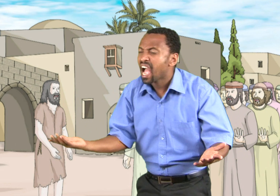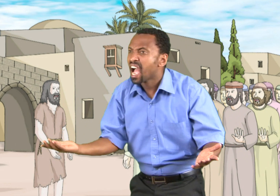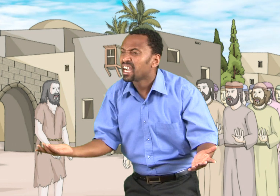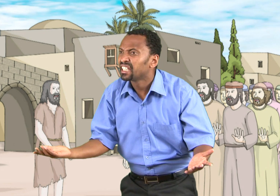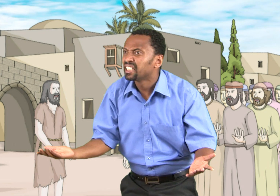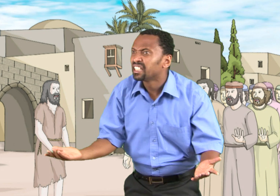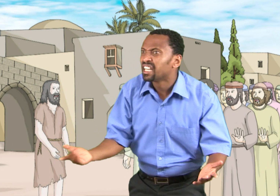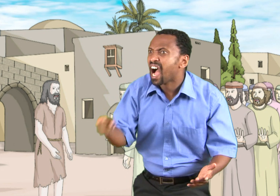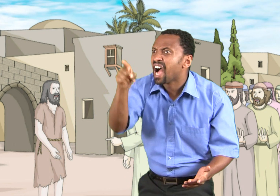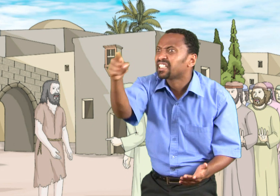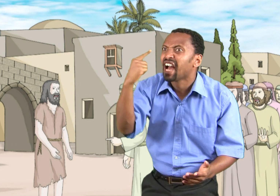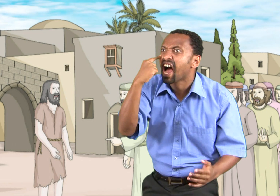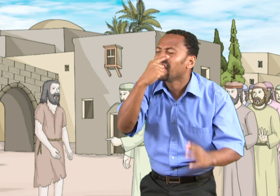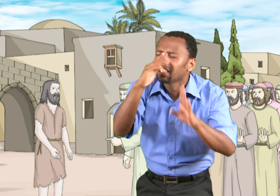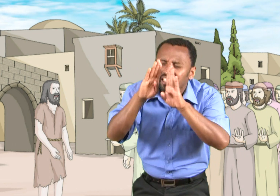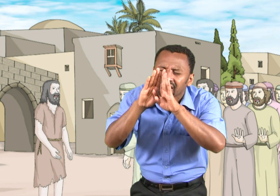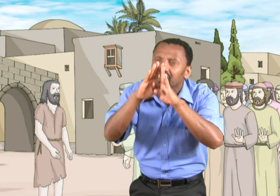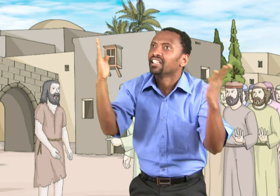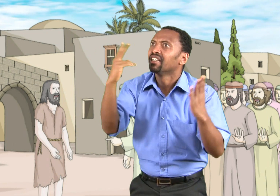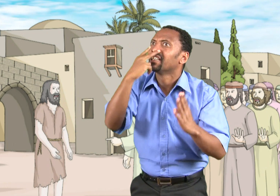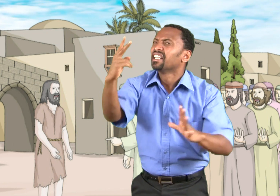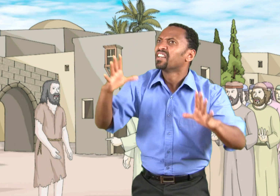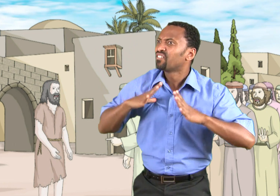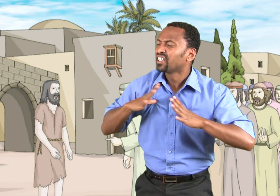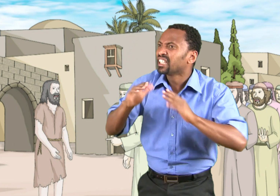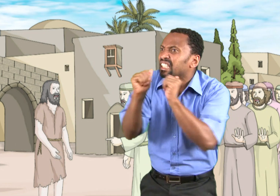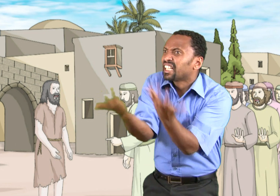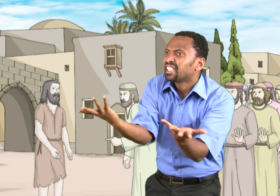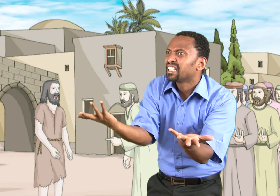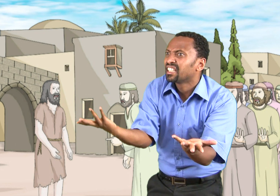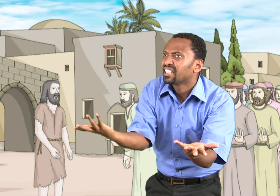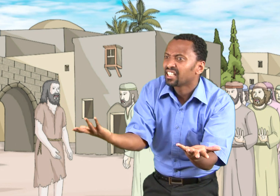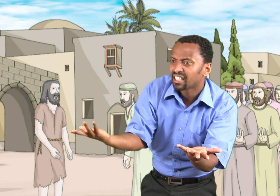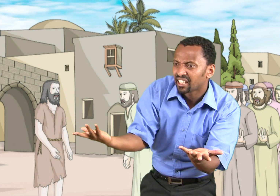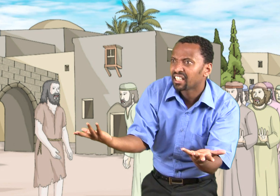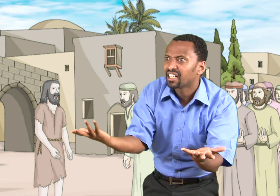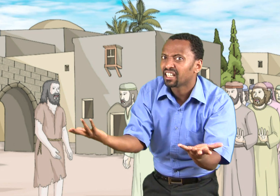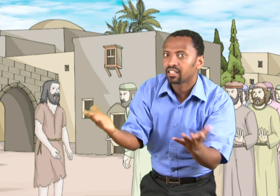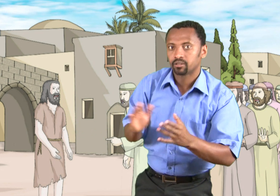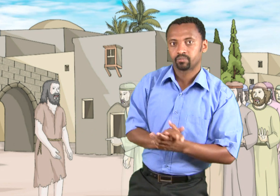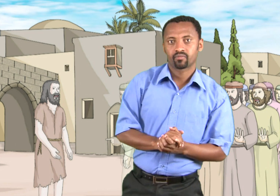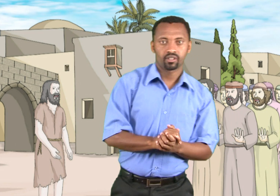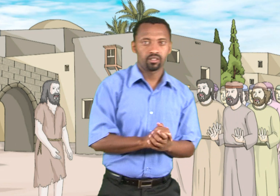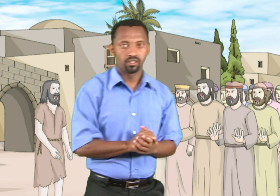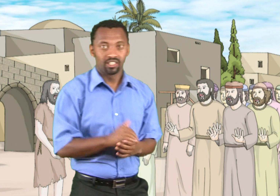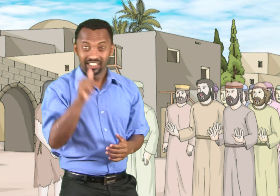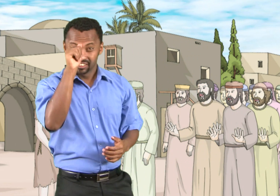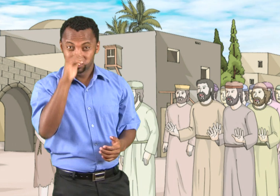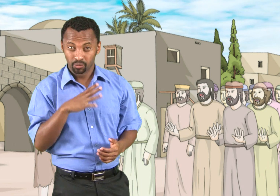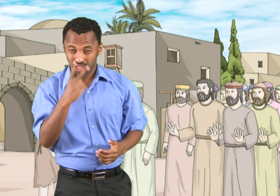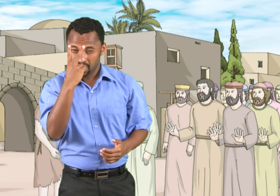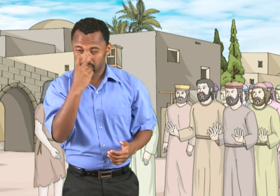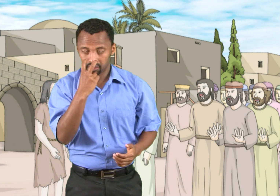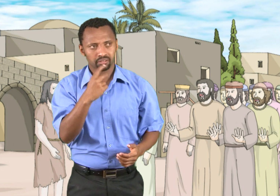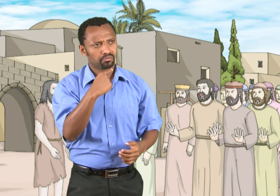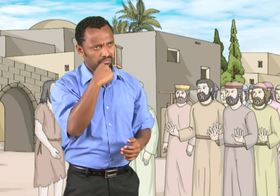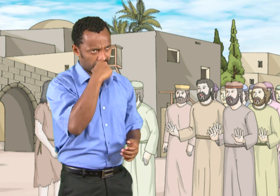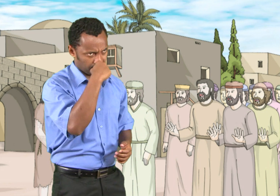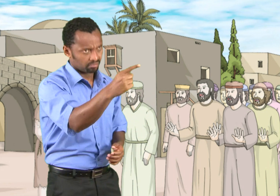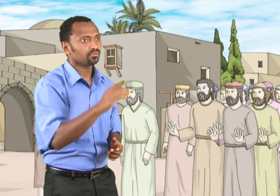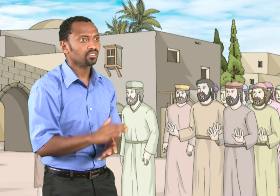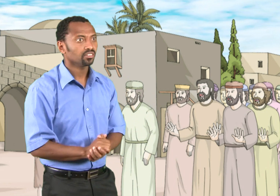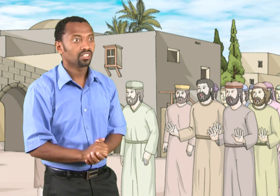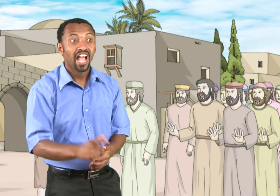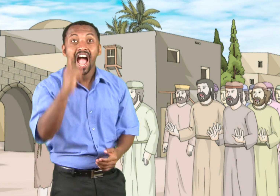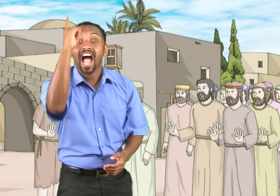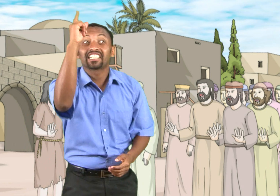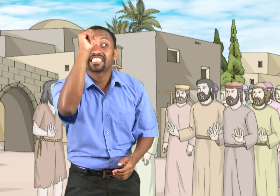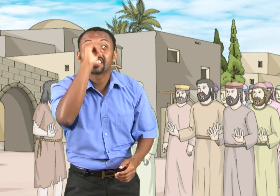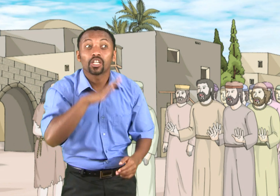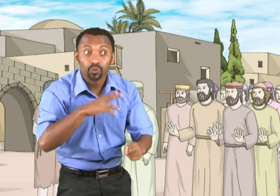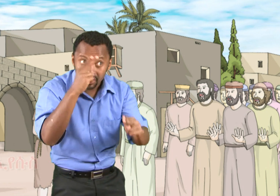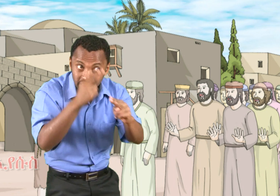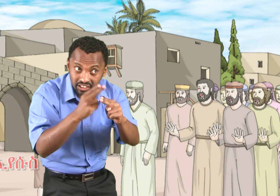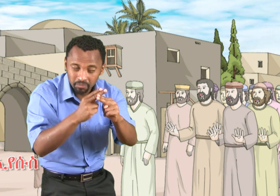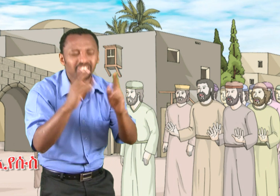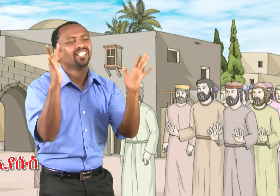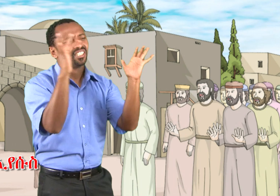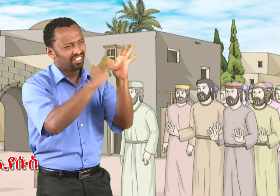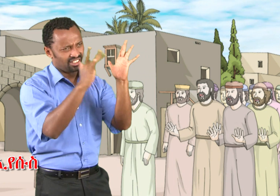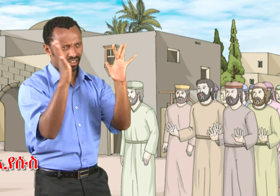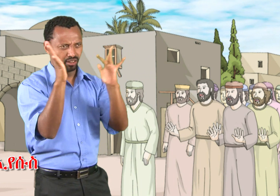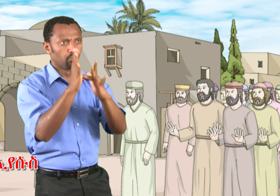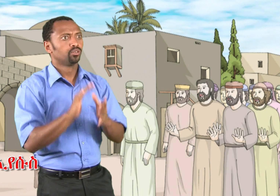“How then were your eyes opened?” they asked.